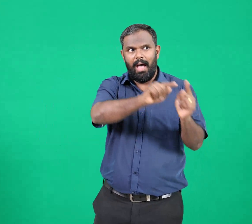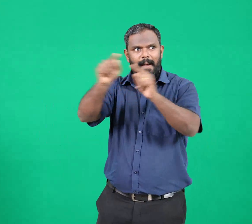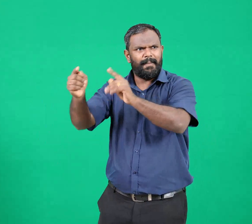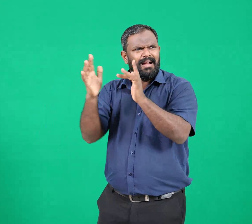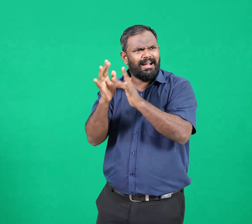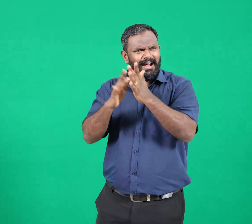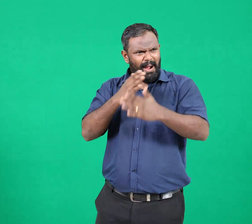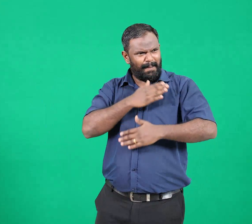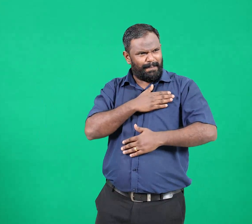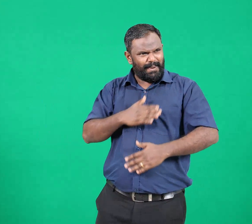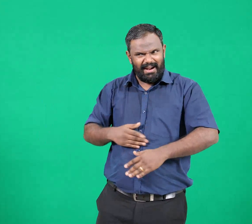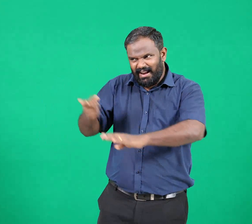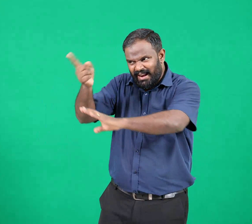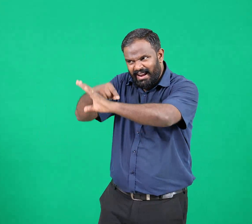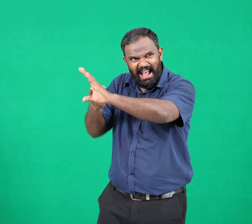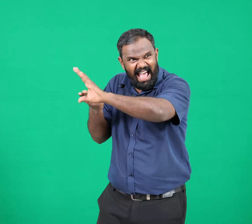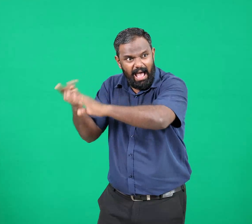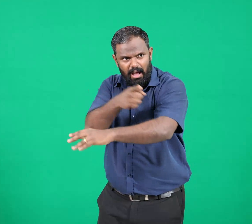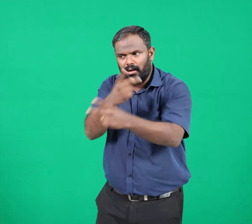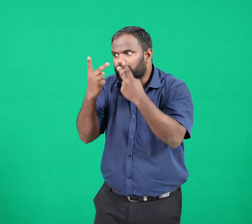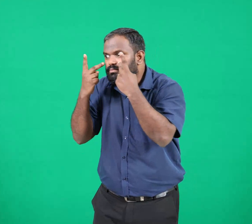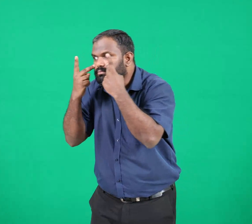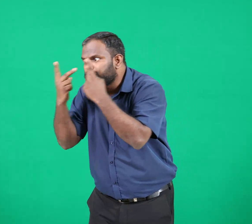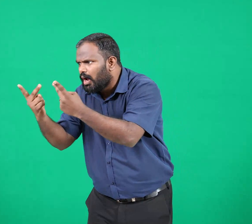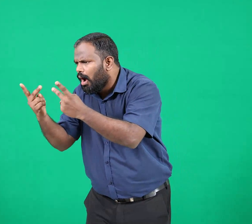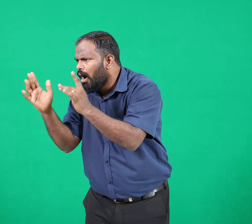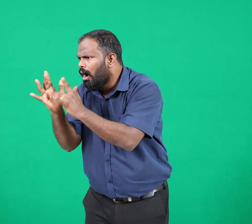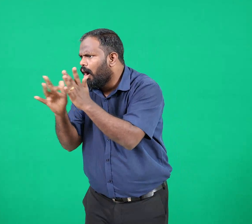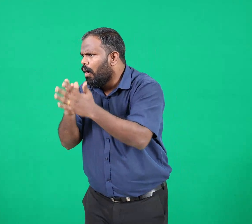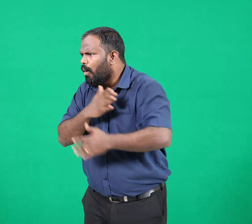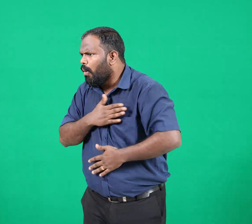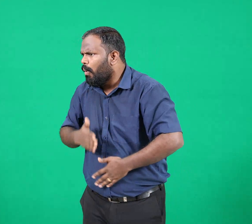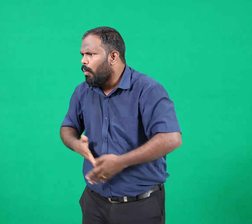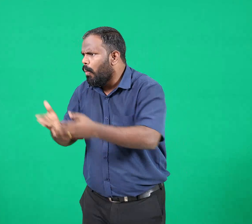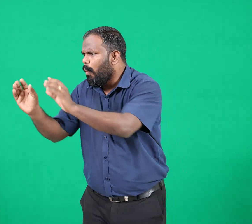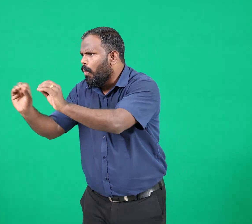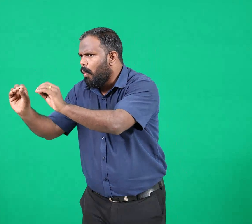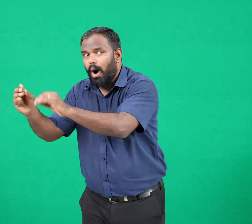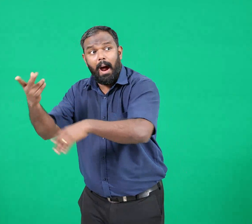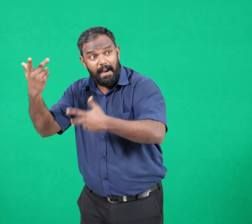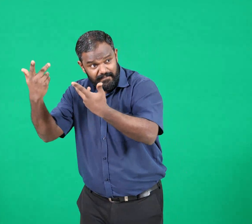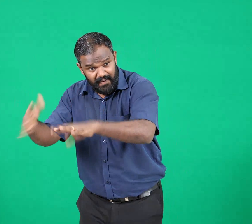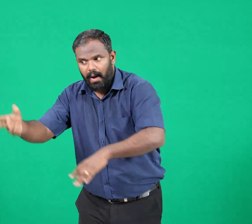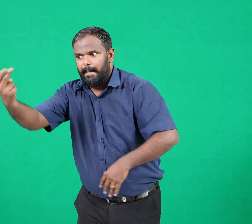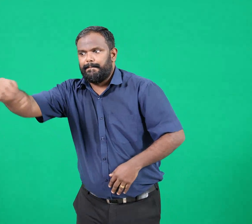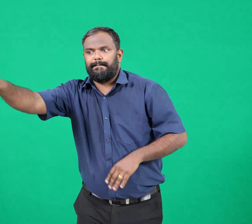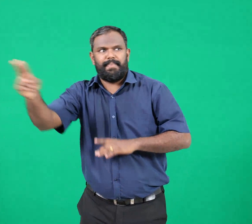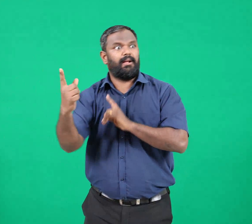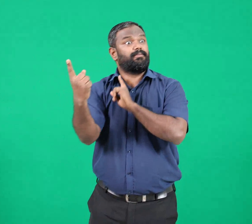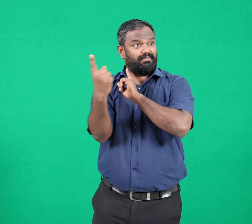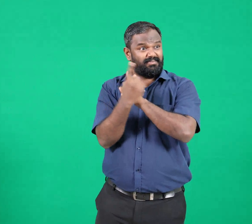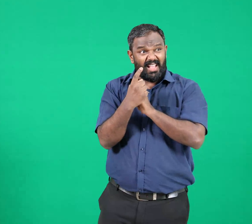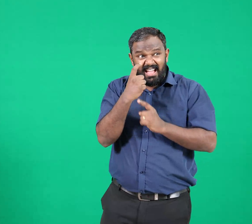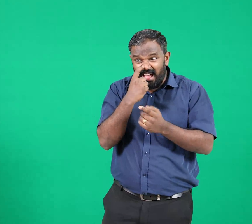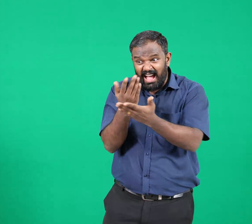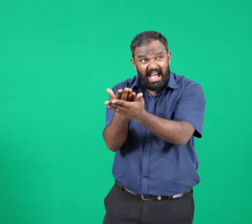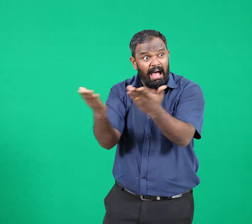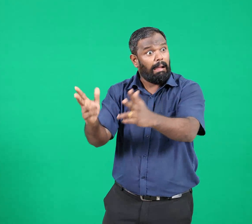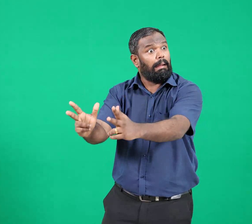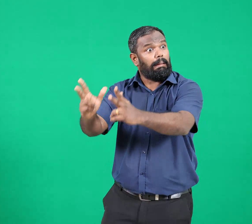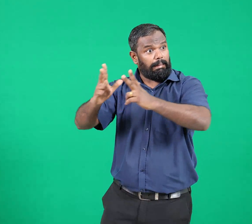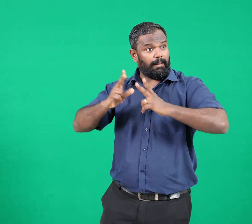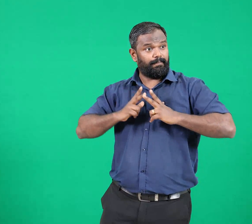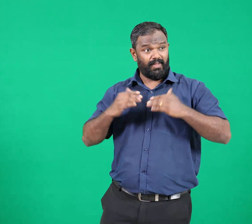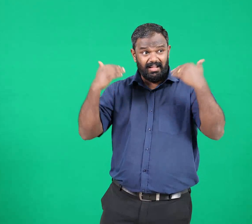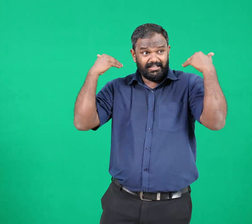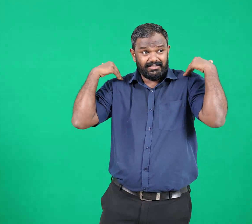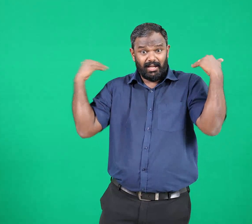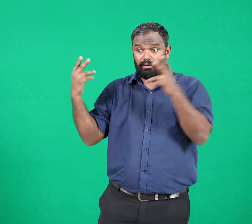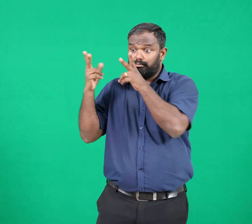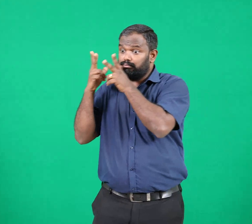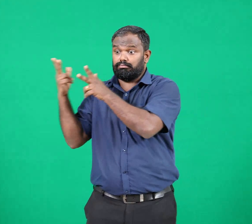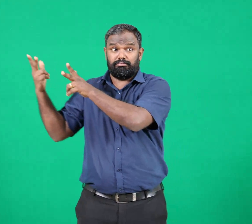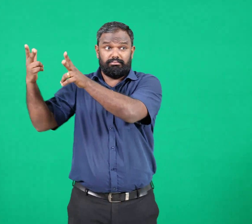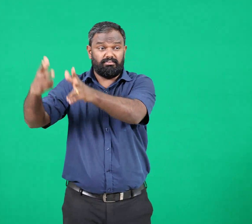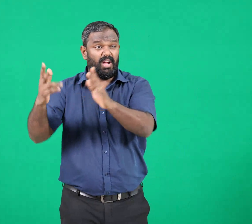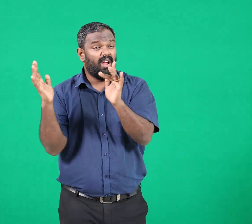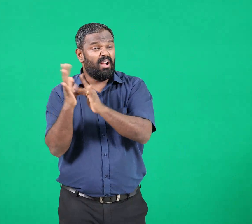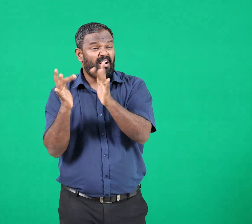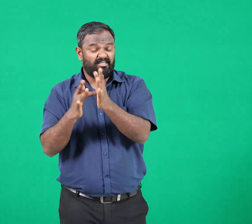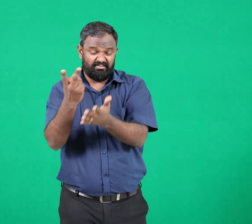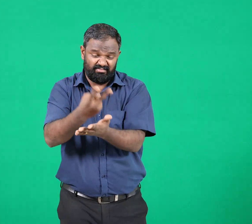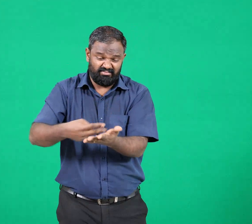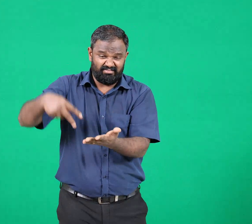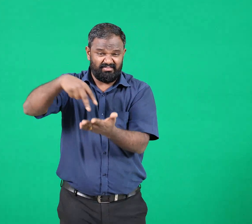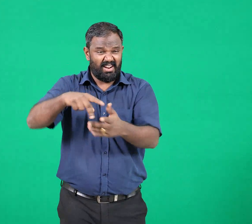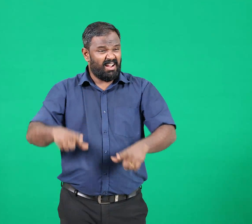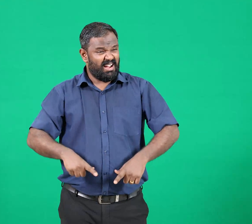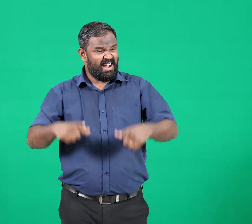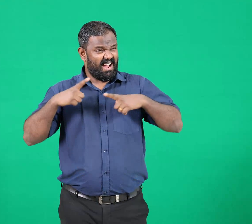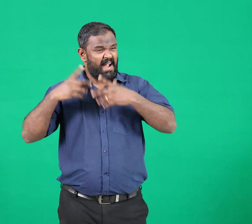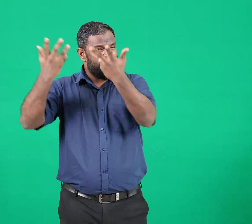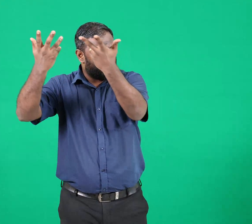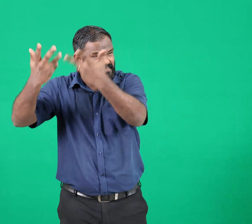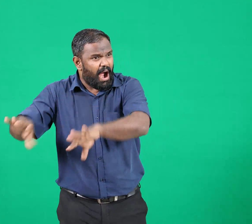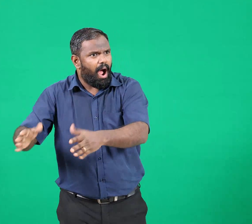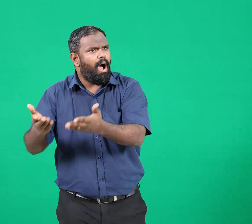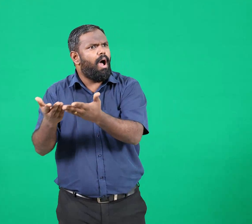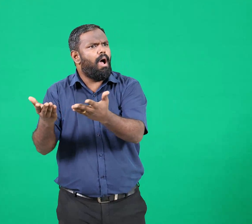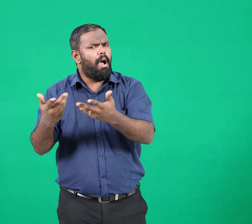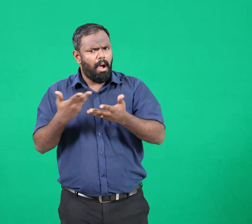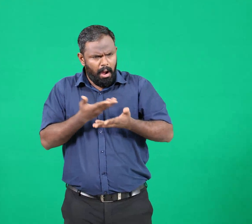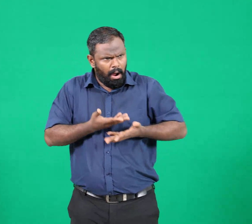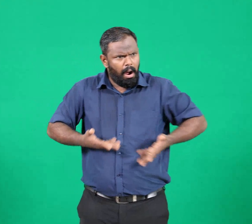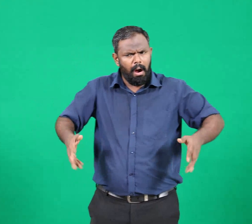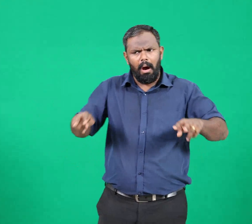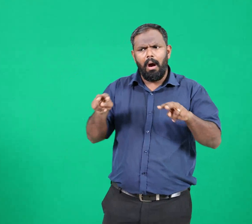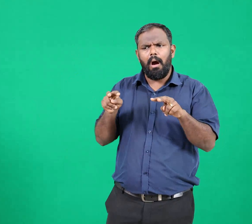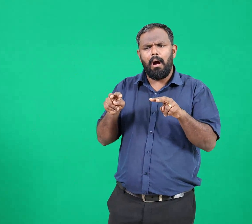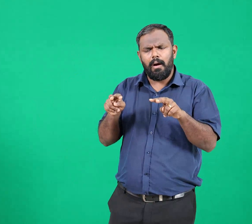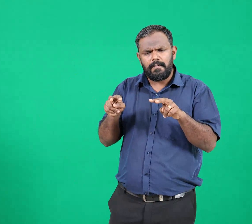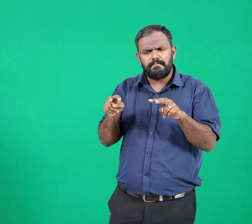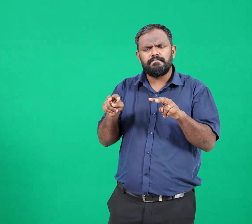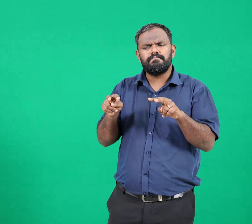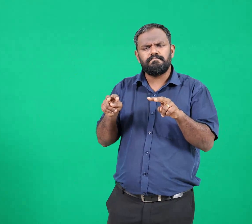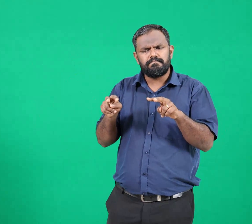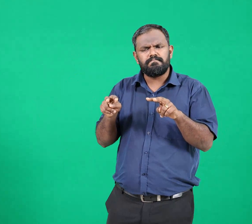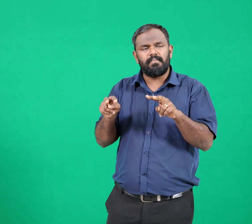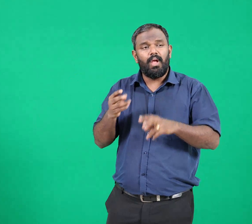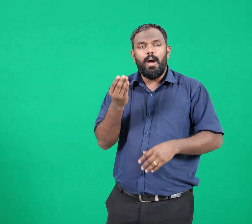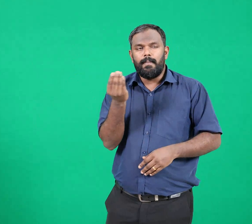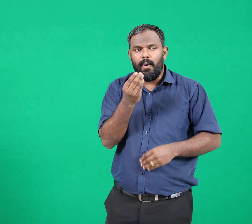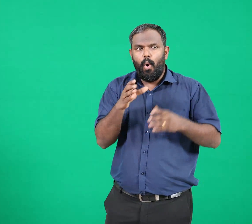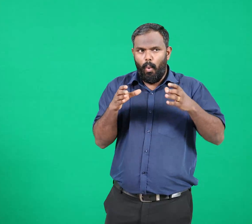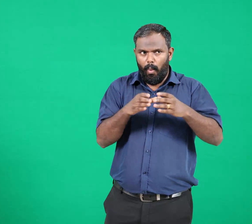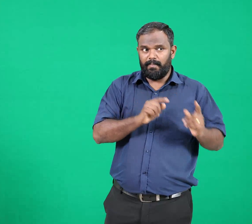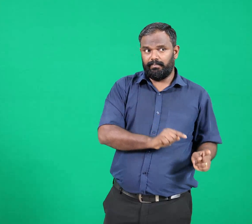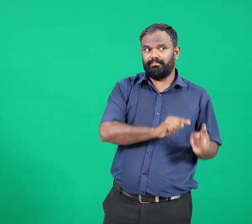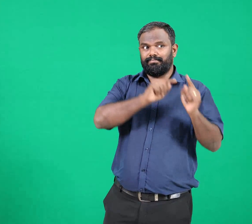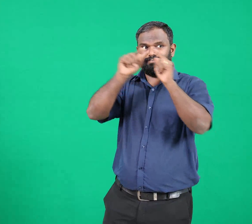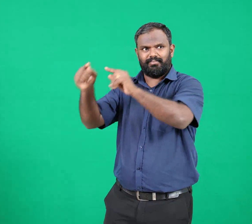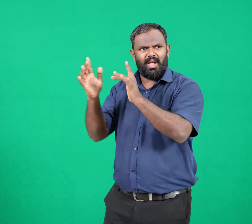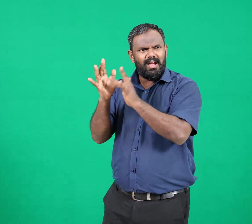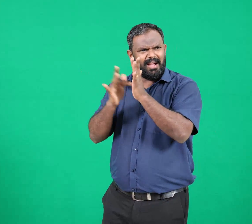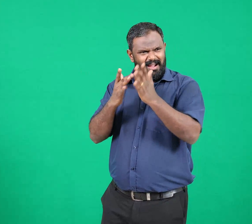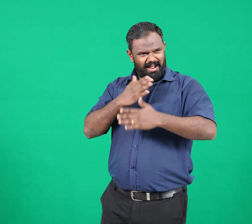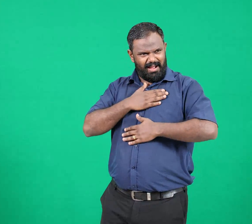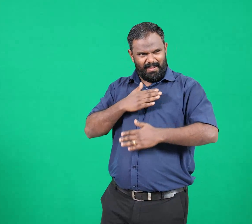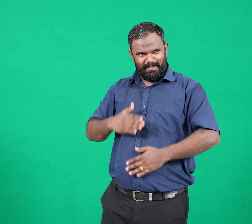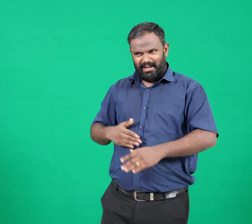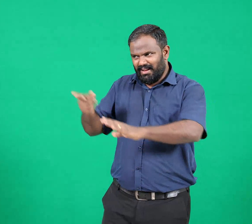They came and told us they had seen a vision of angels, who said that Jesus was alive.